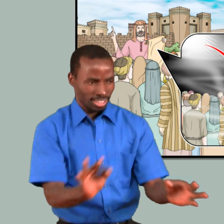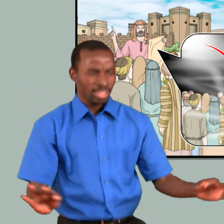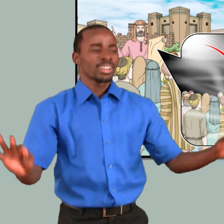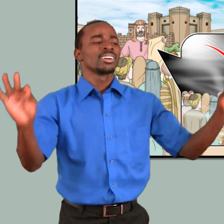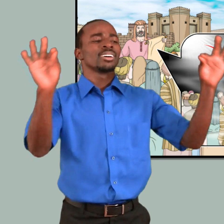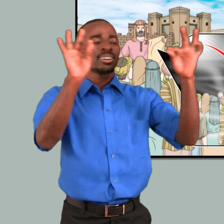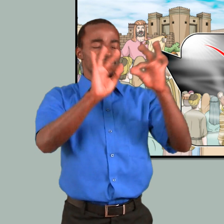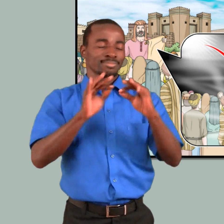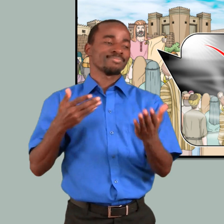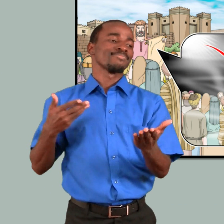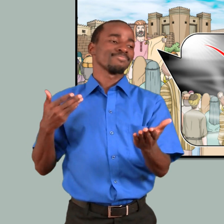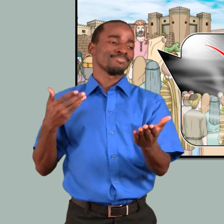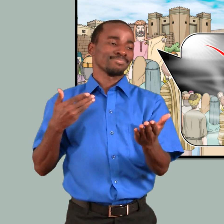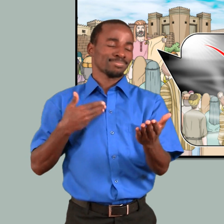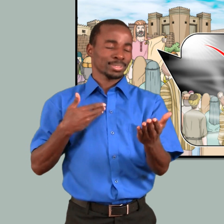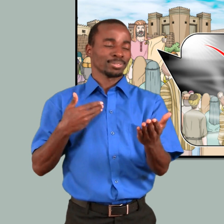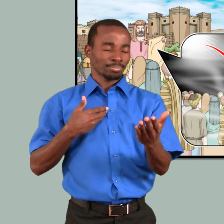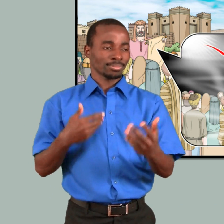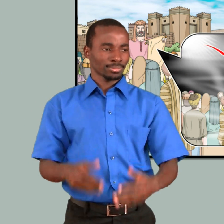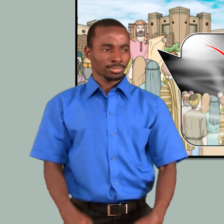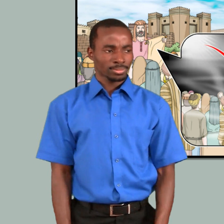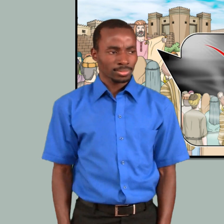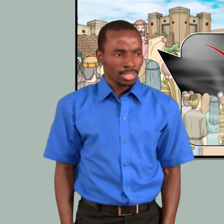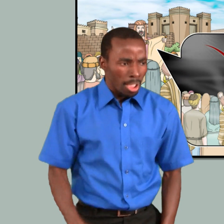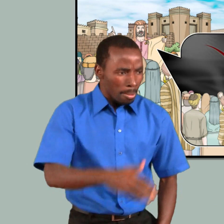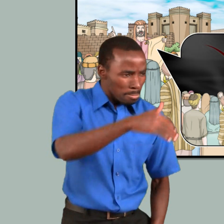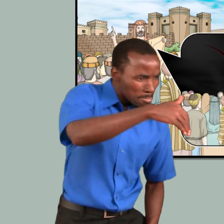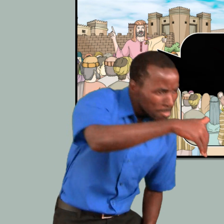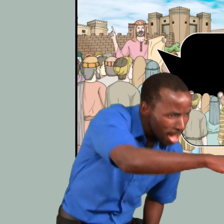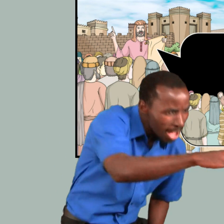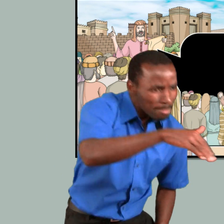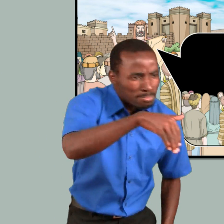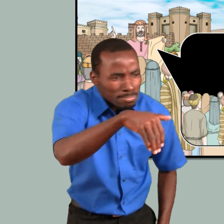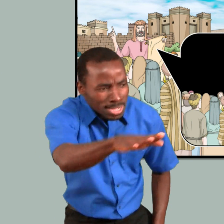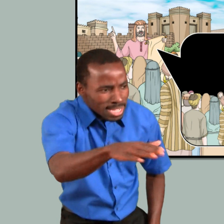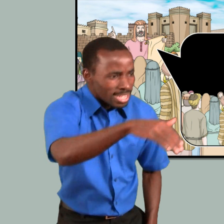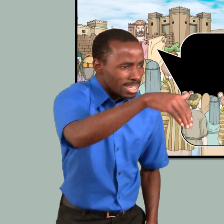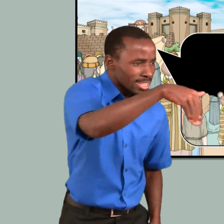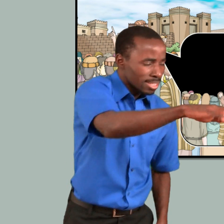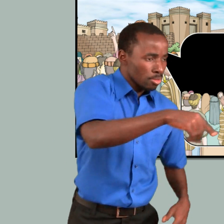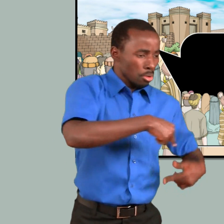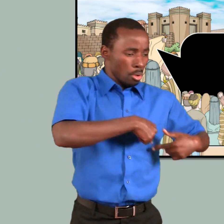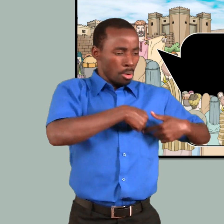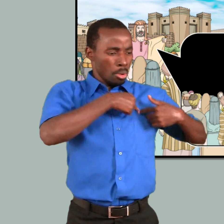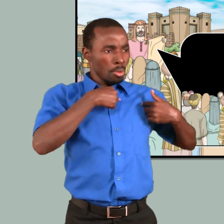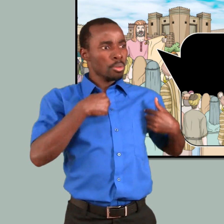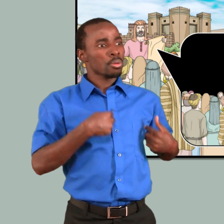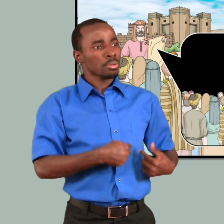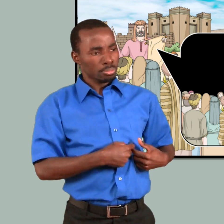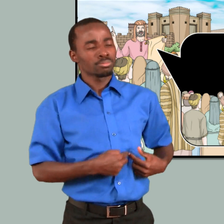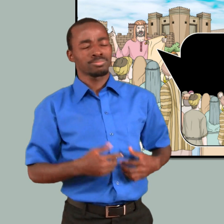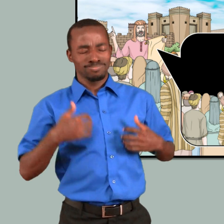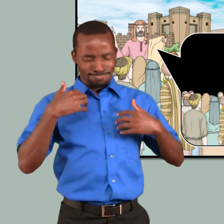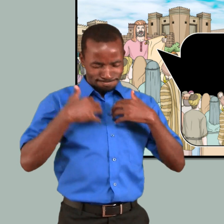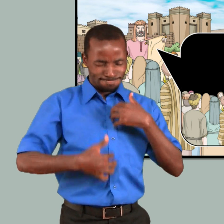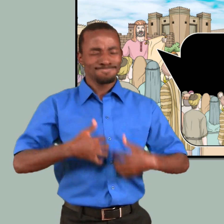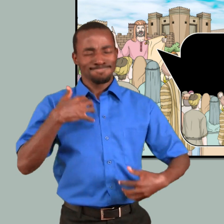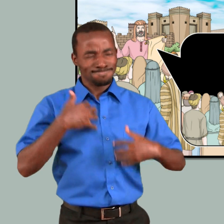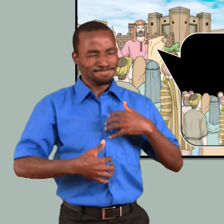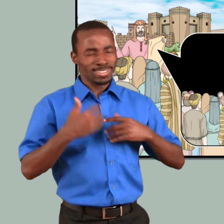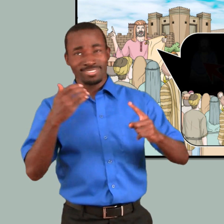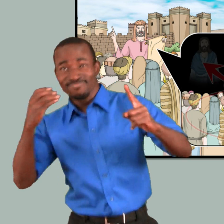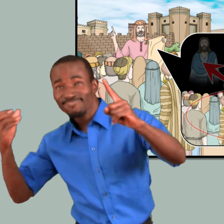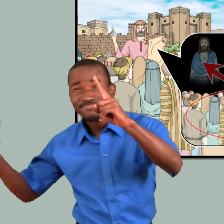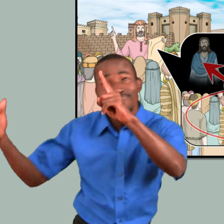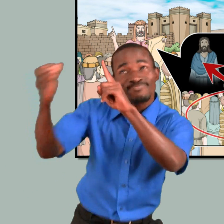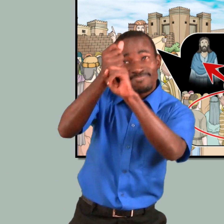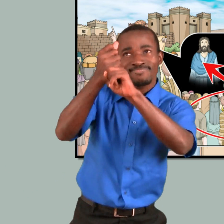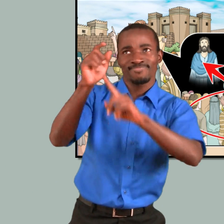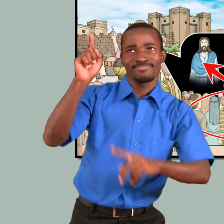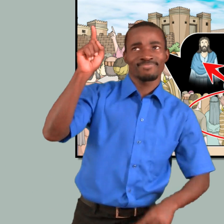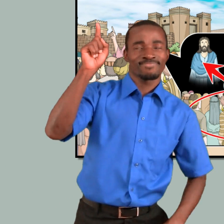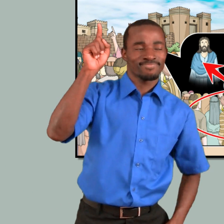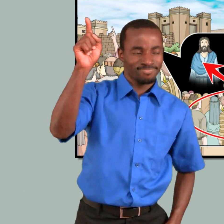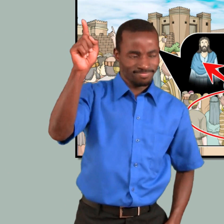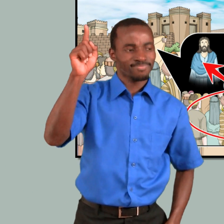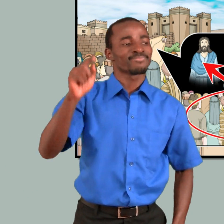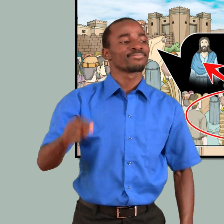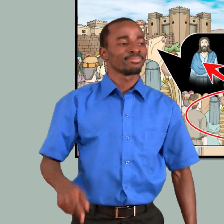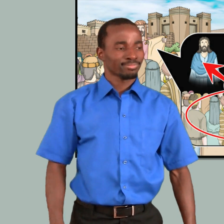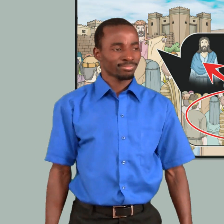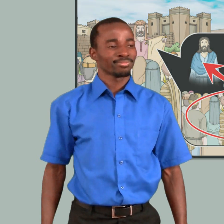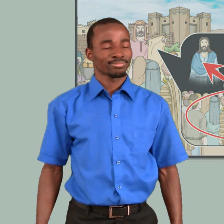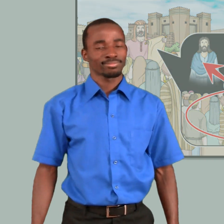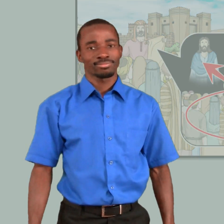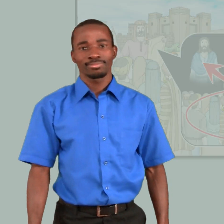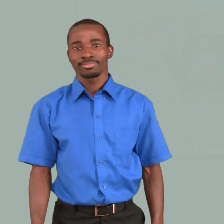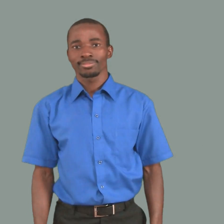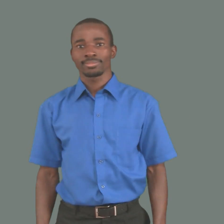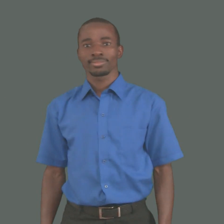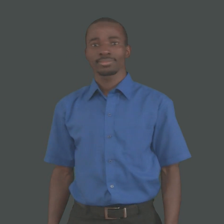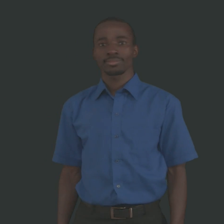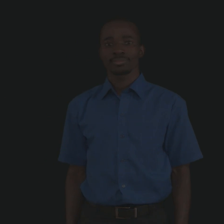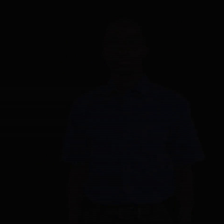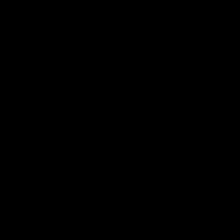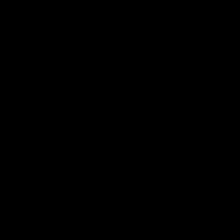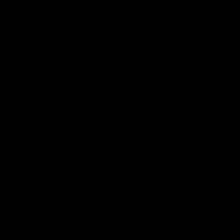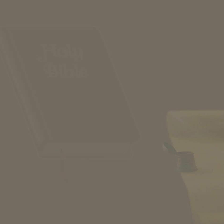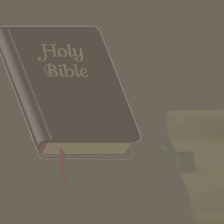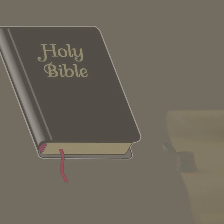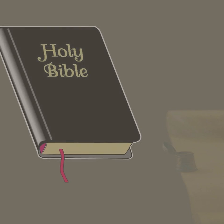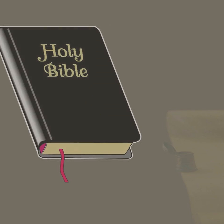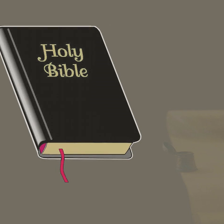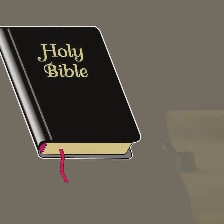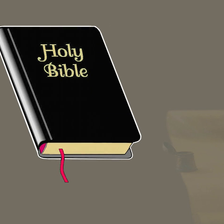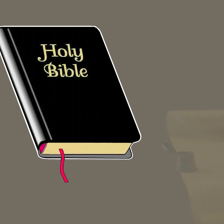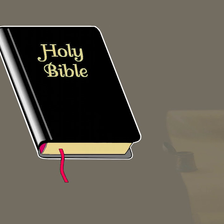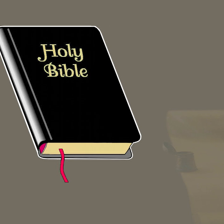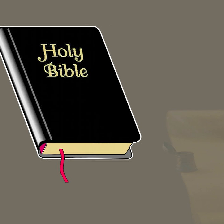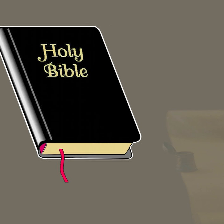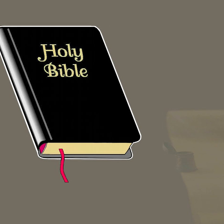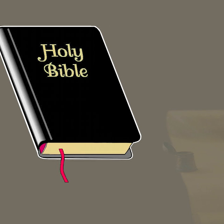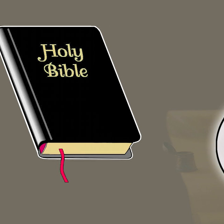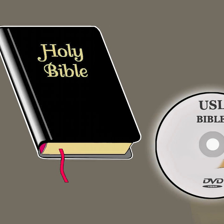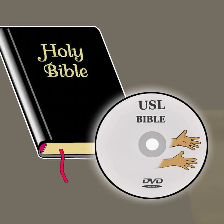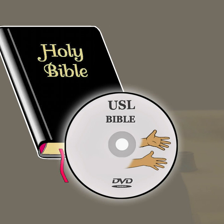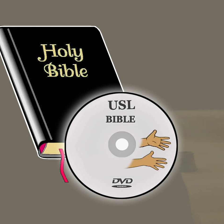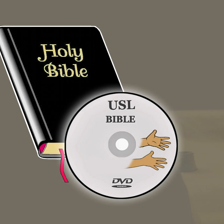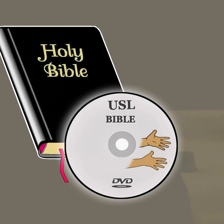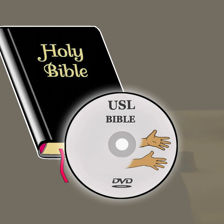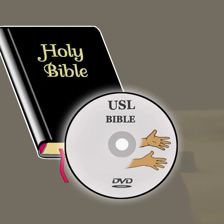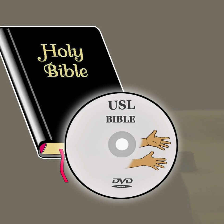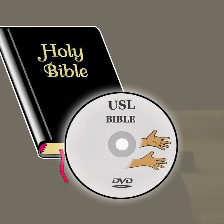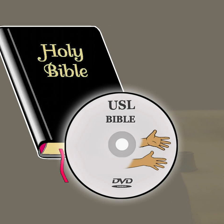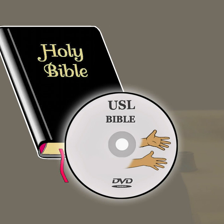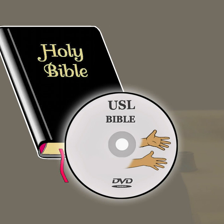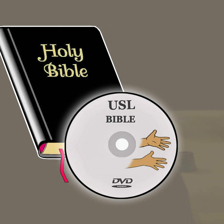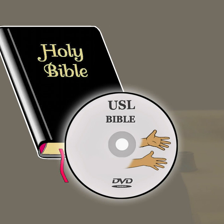And now I will show you the most excellent way.